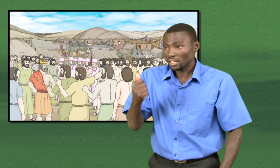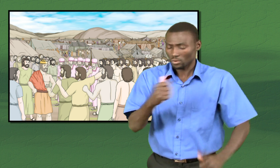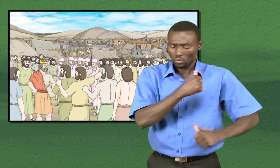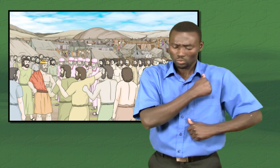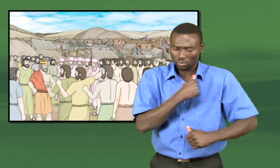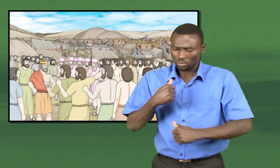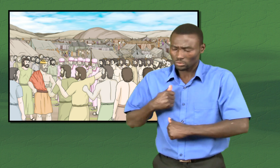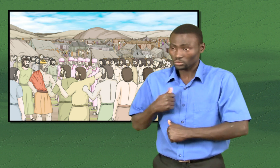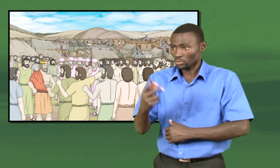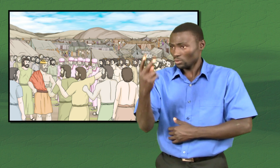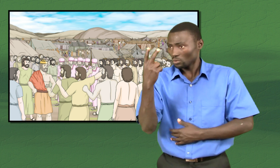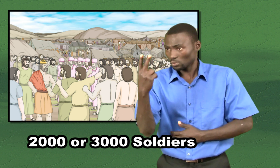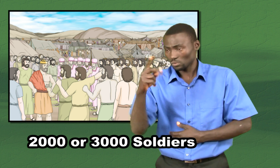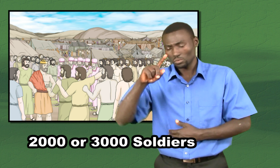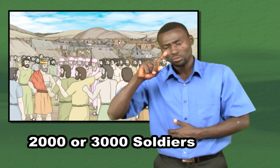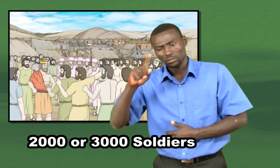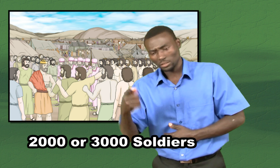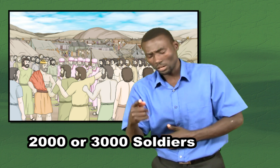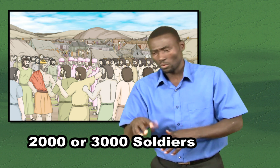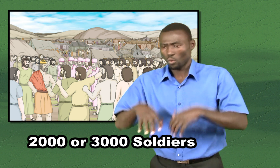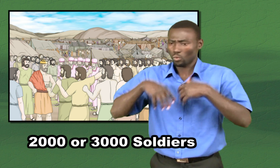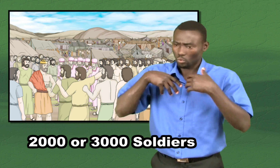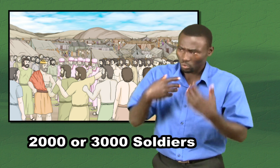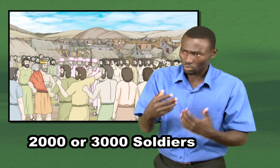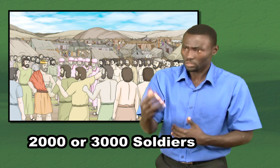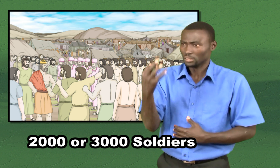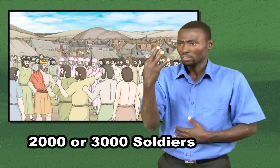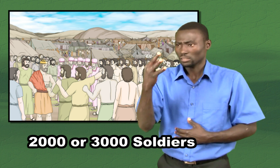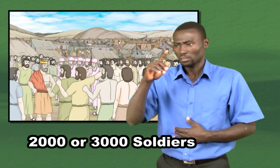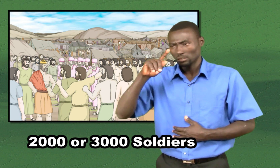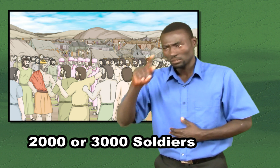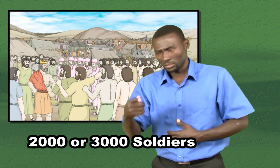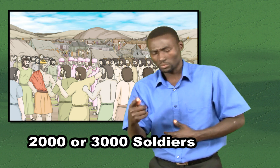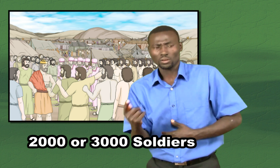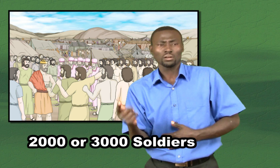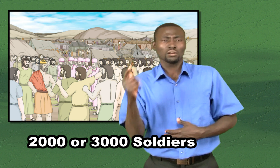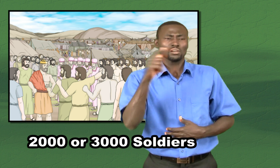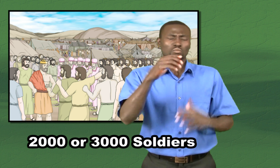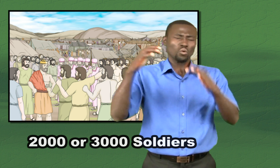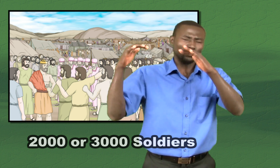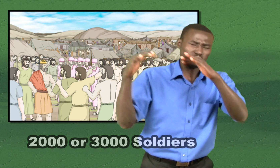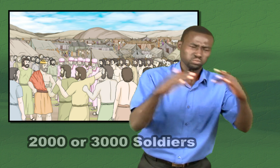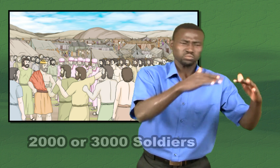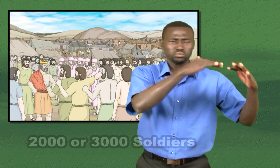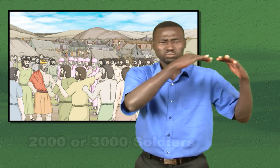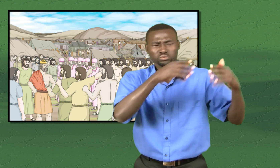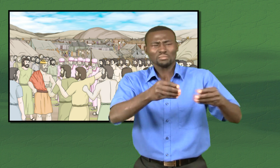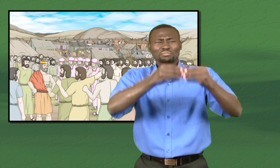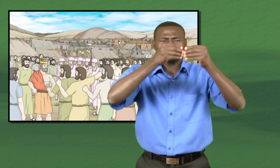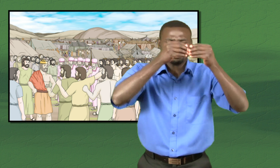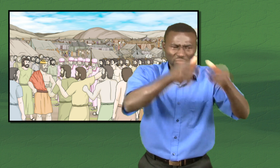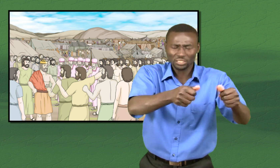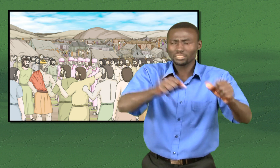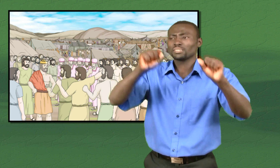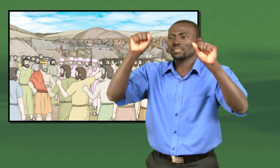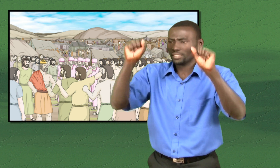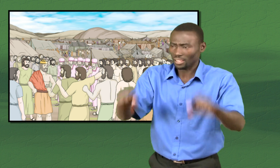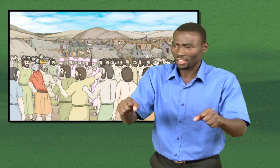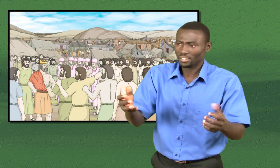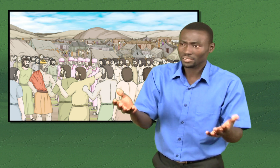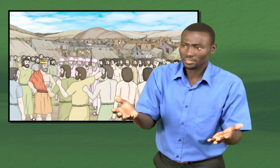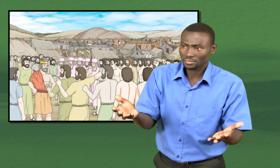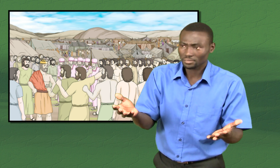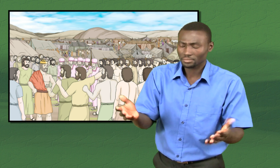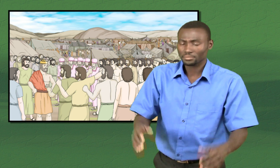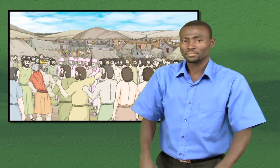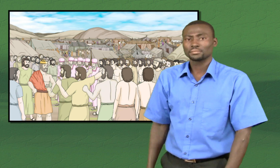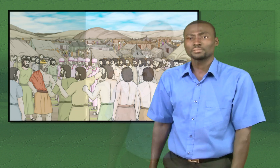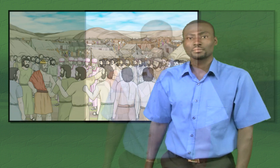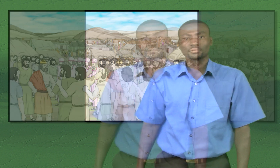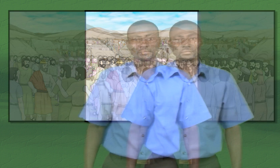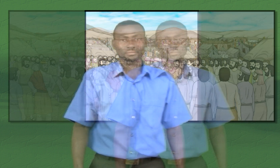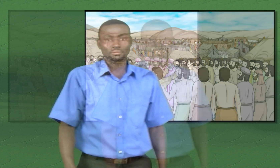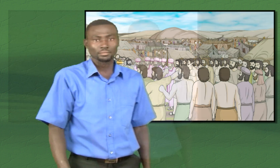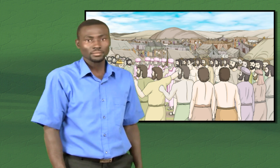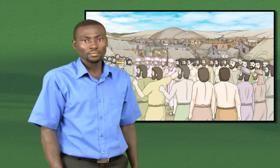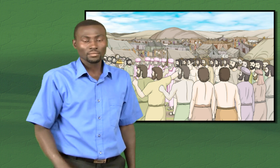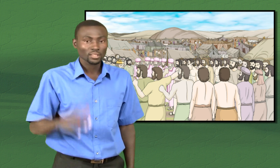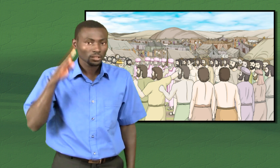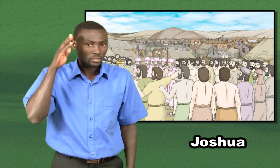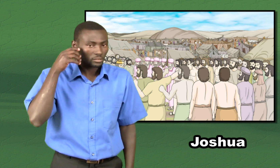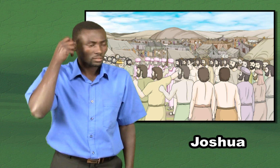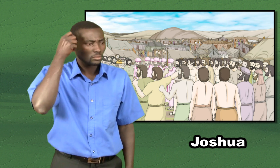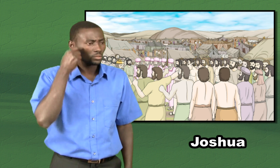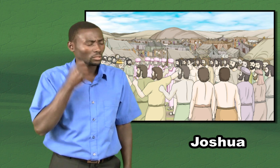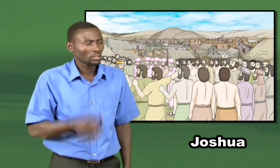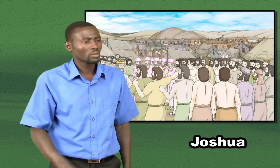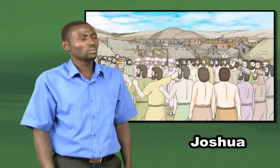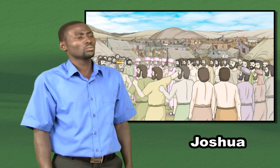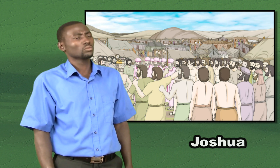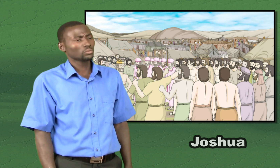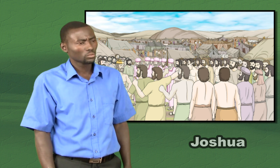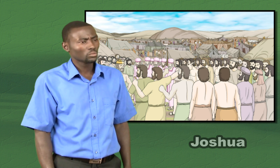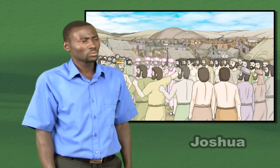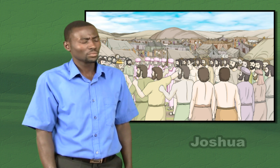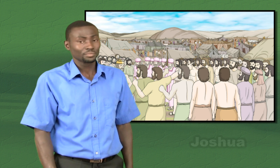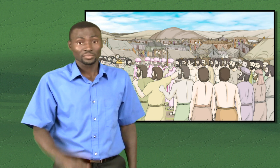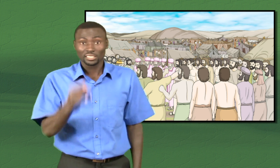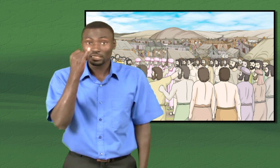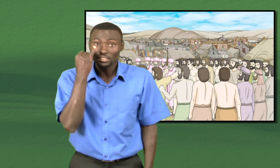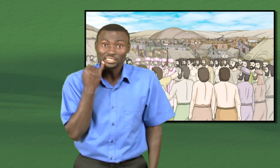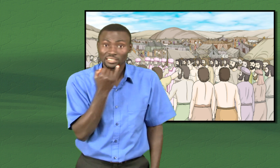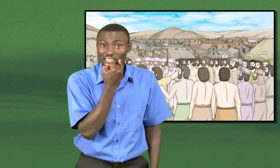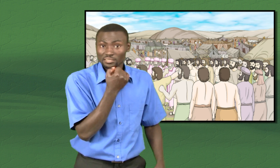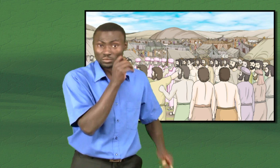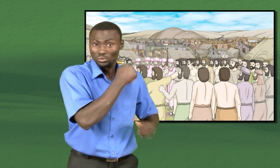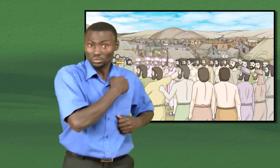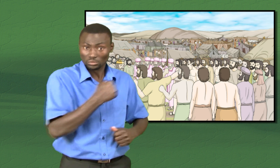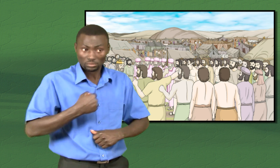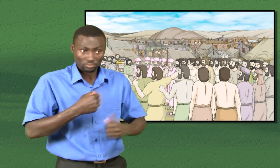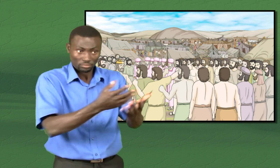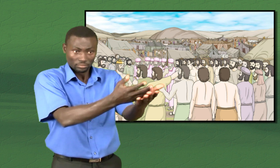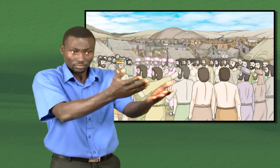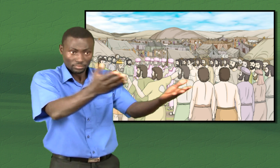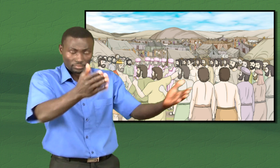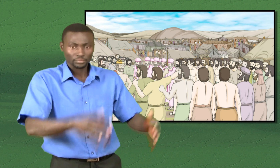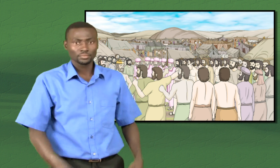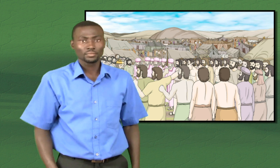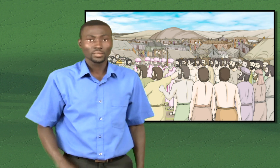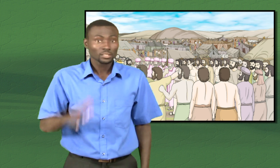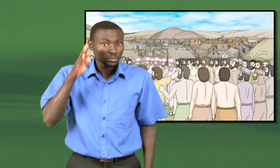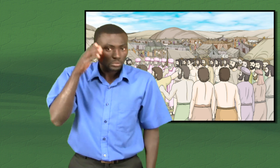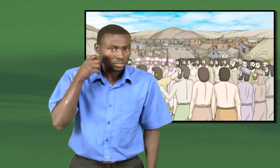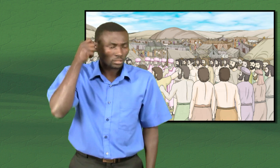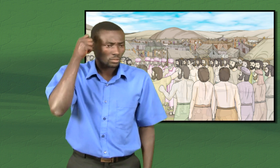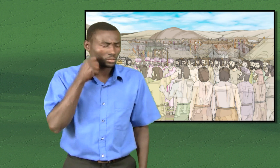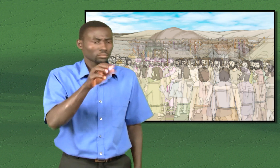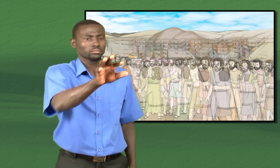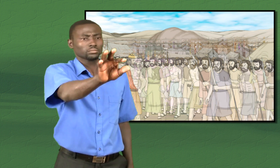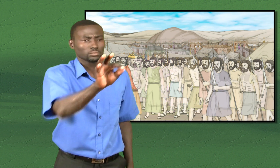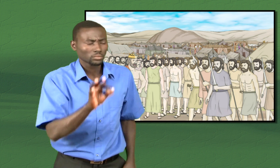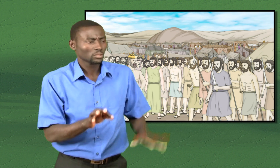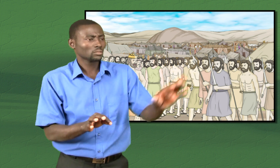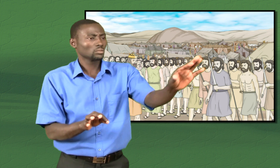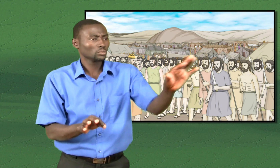two or three thousand men are enough to go up and attack Ai. Since the people of Ai are so few, you need not wear out all our people there.”